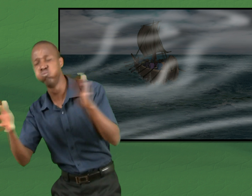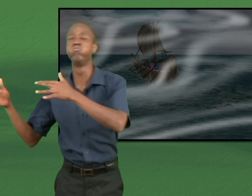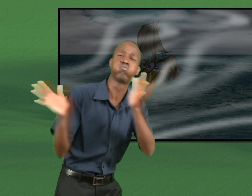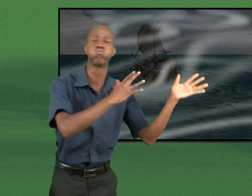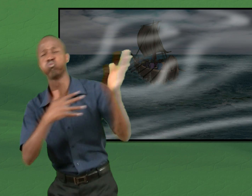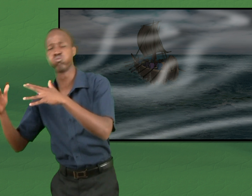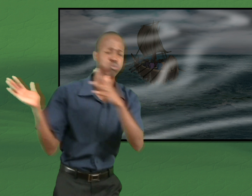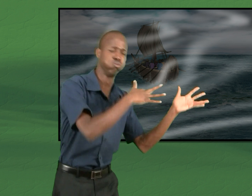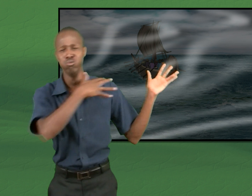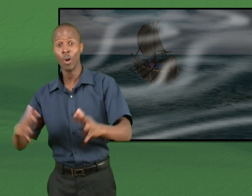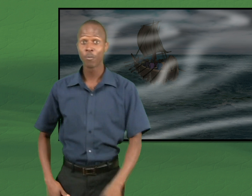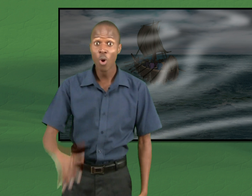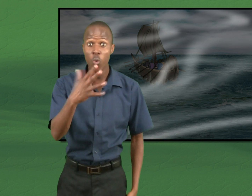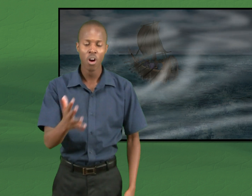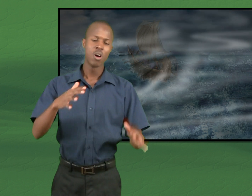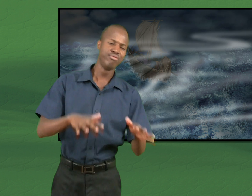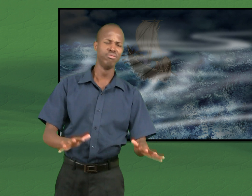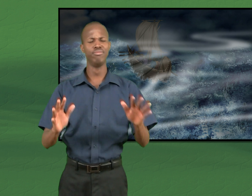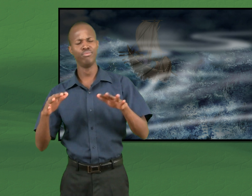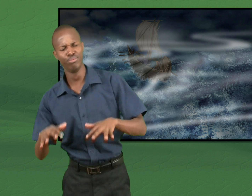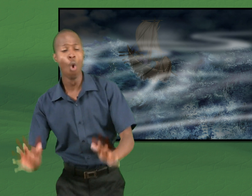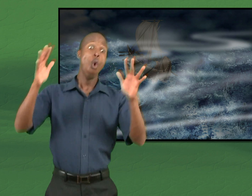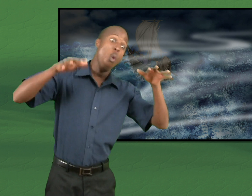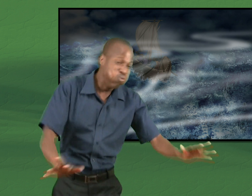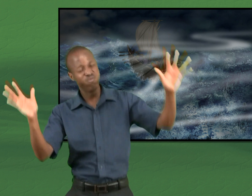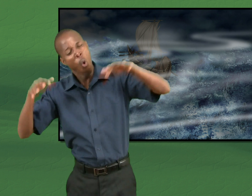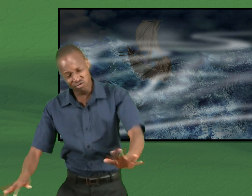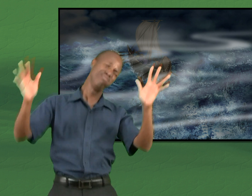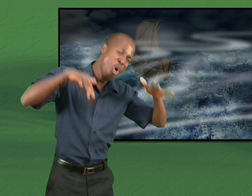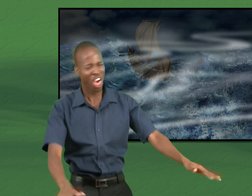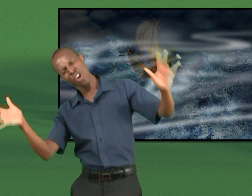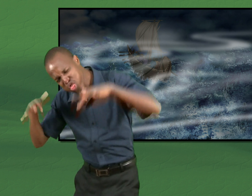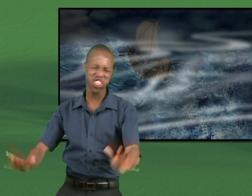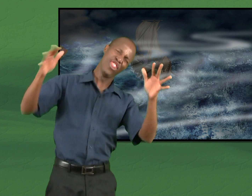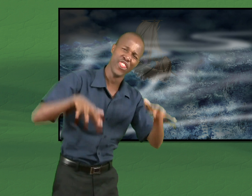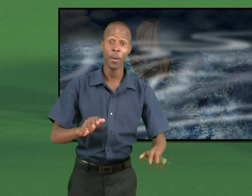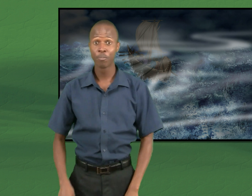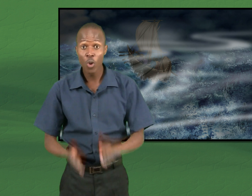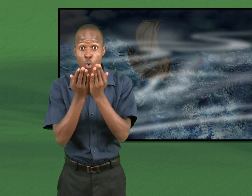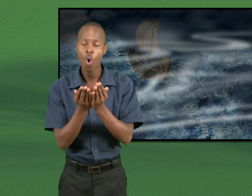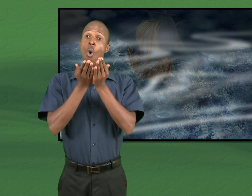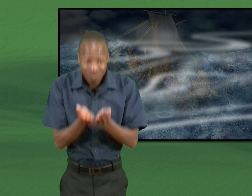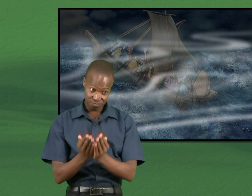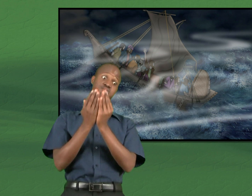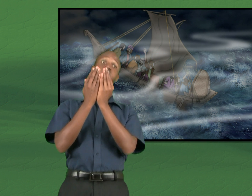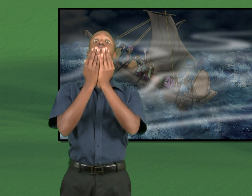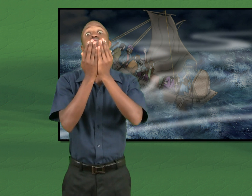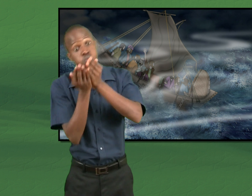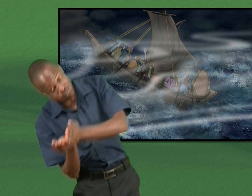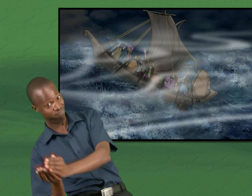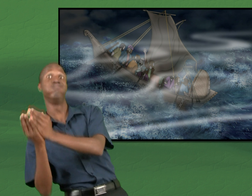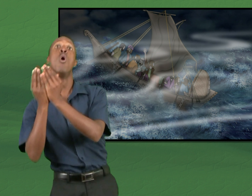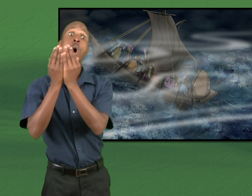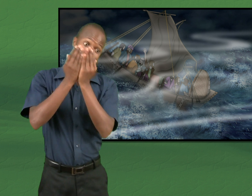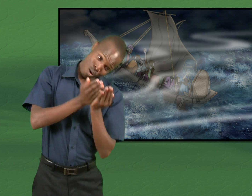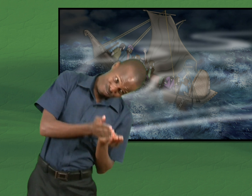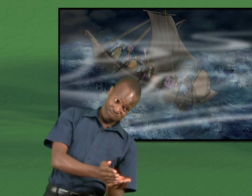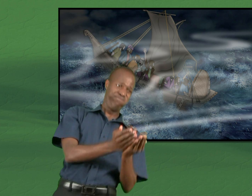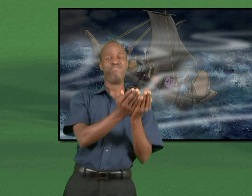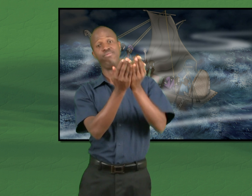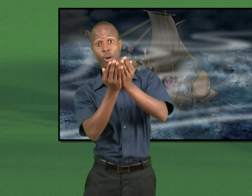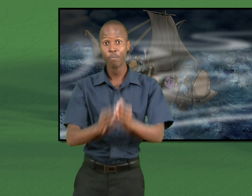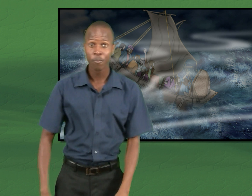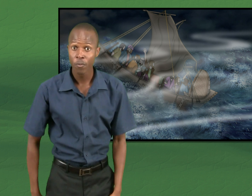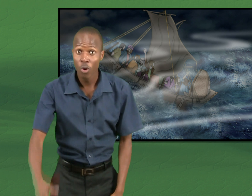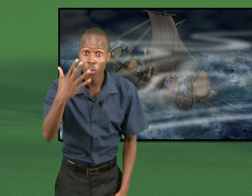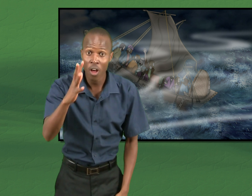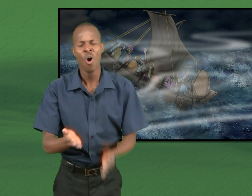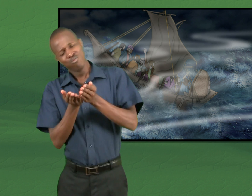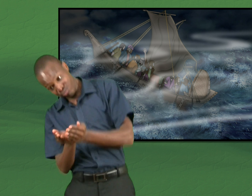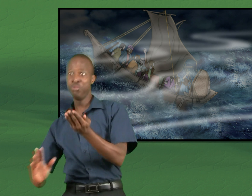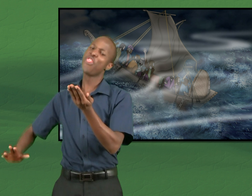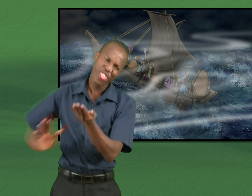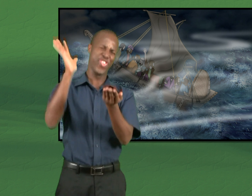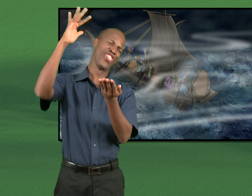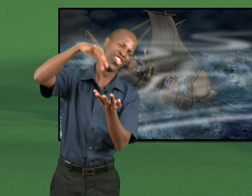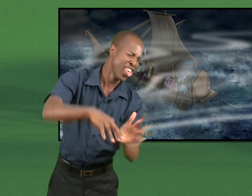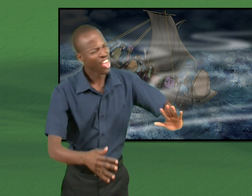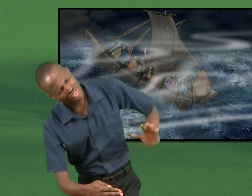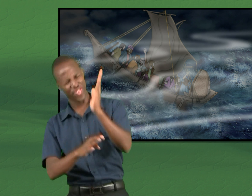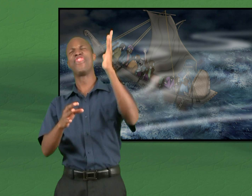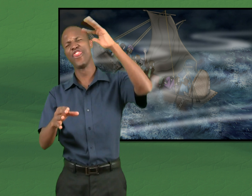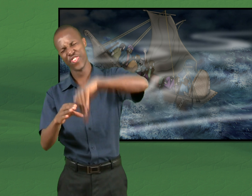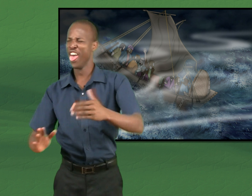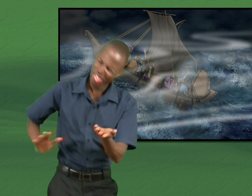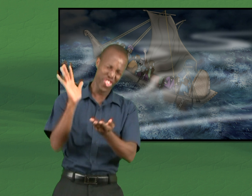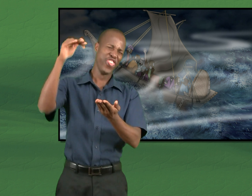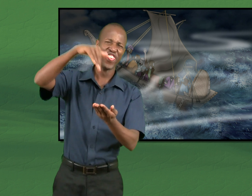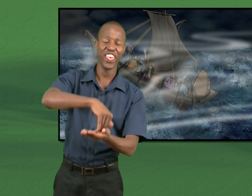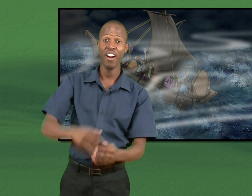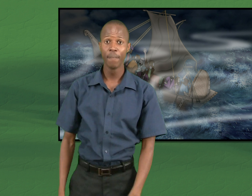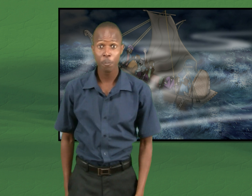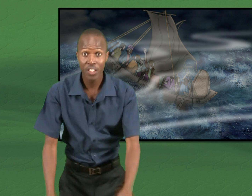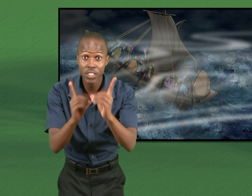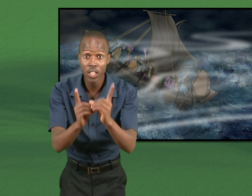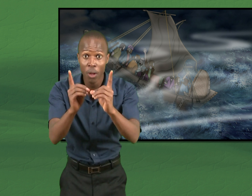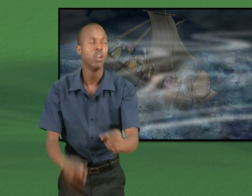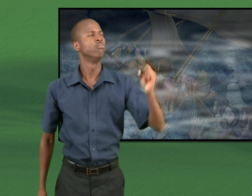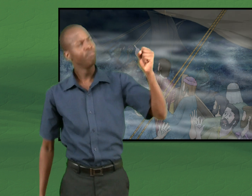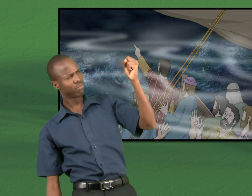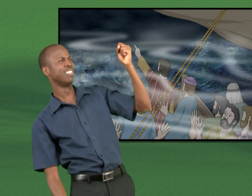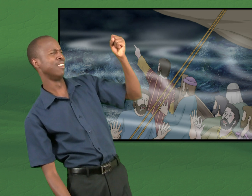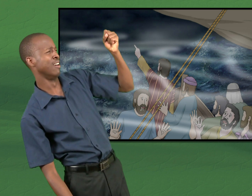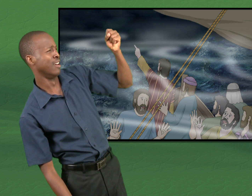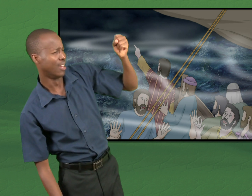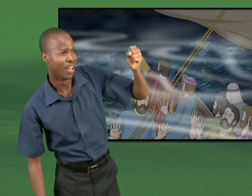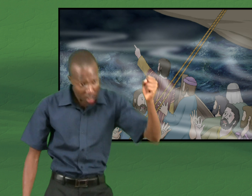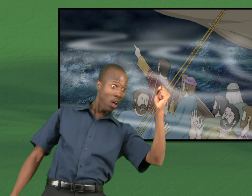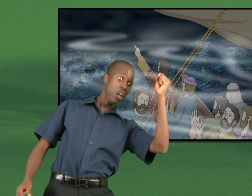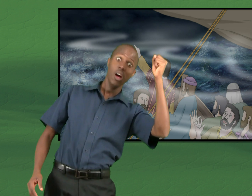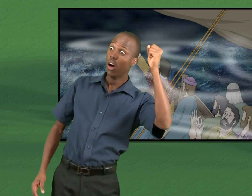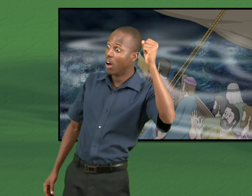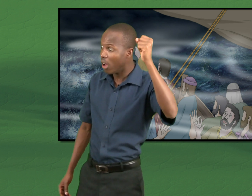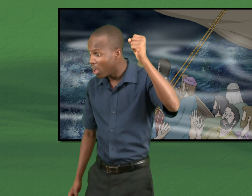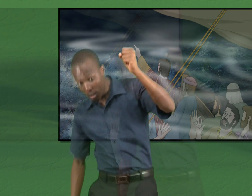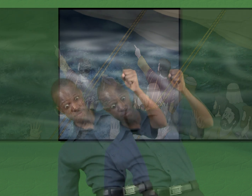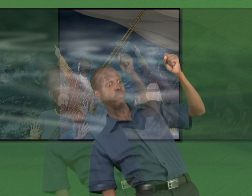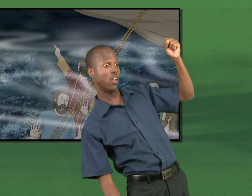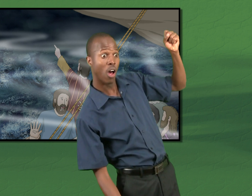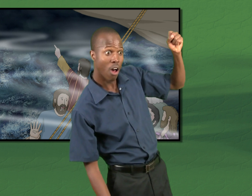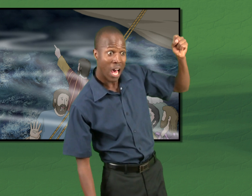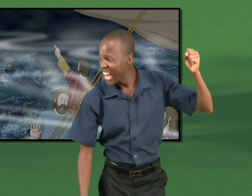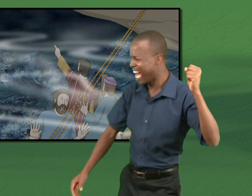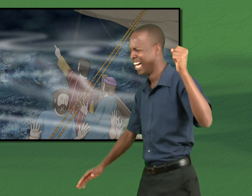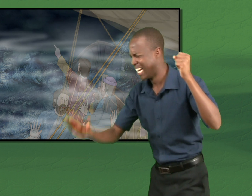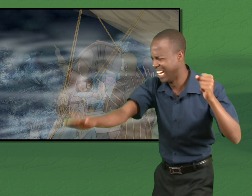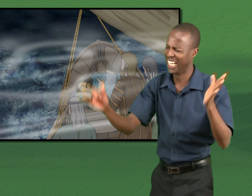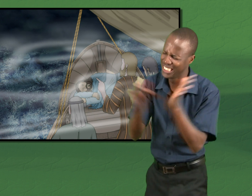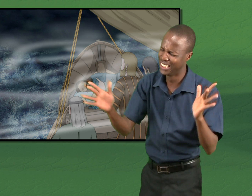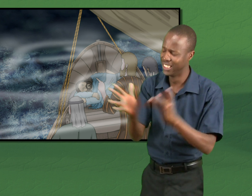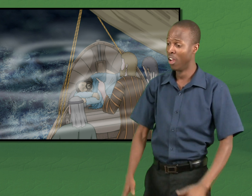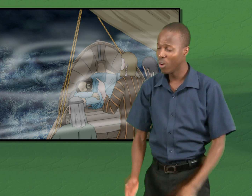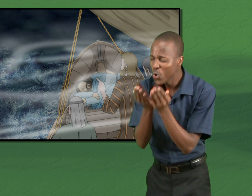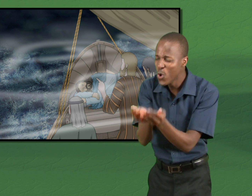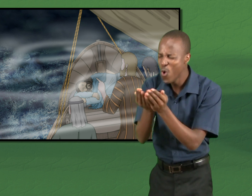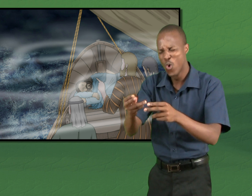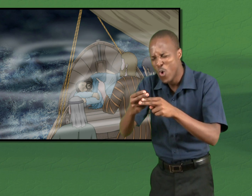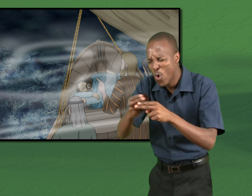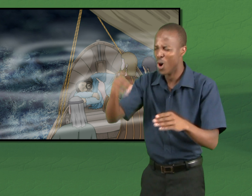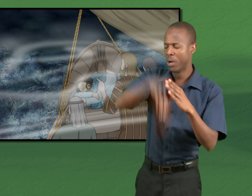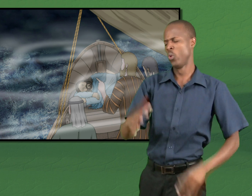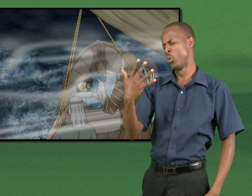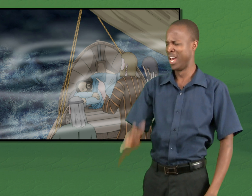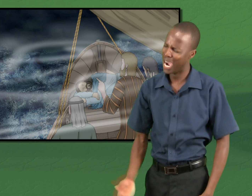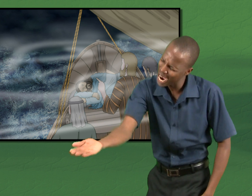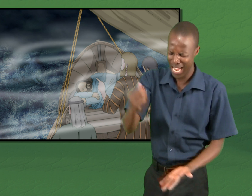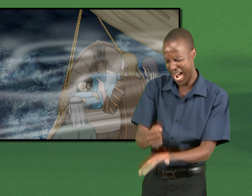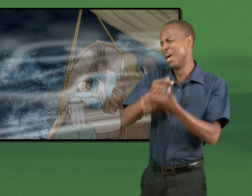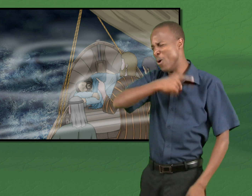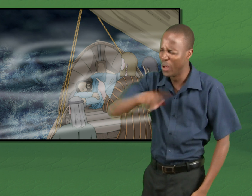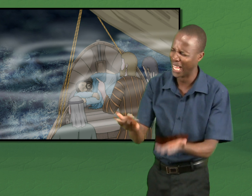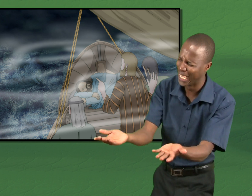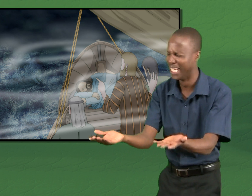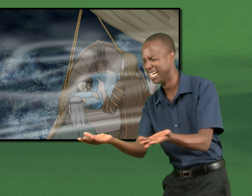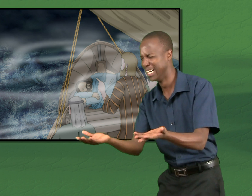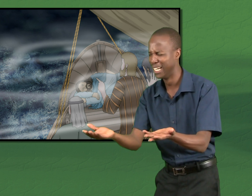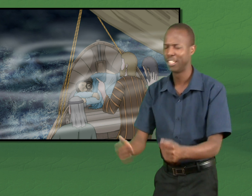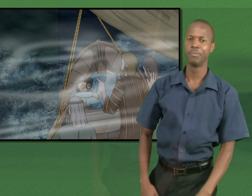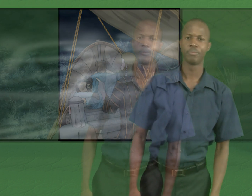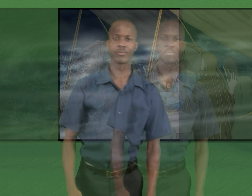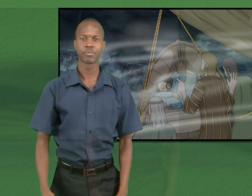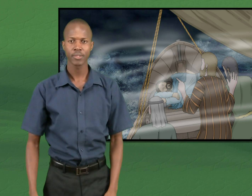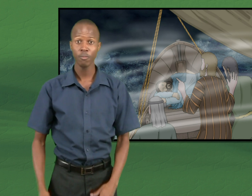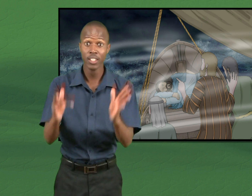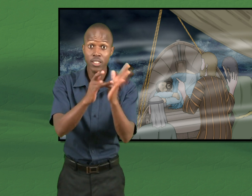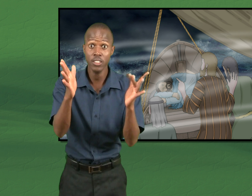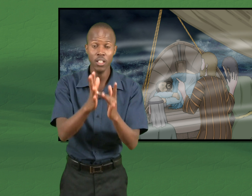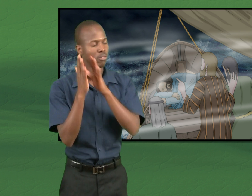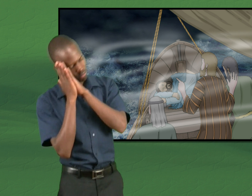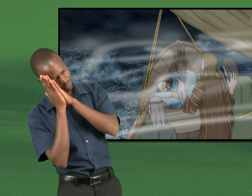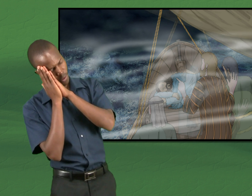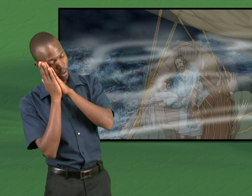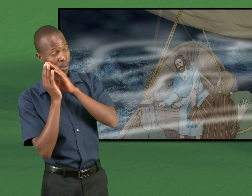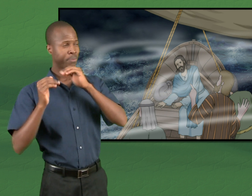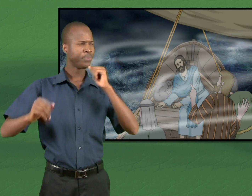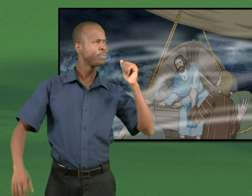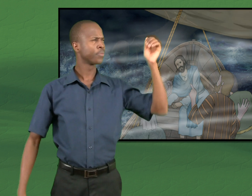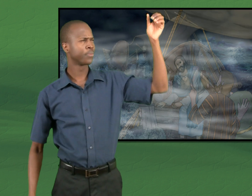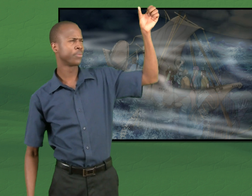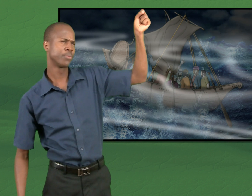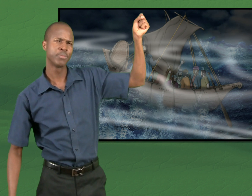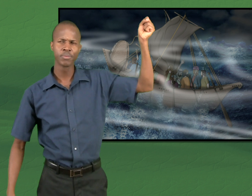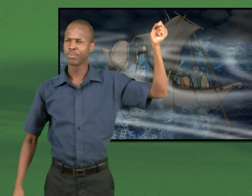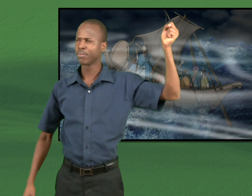But Jesus was in the stern, sleeping on the cushion. So they woke Him and said, “Teacher, don’t You care that we are perishing?”